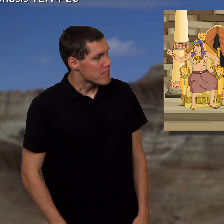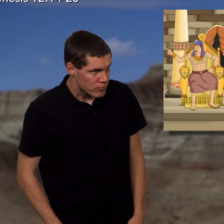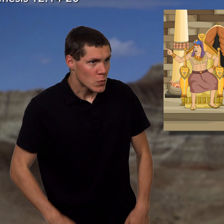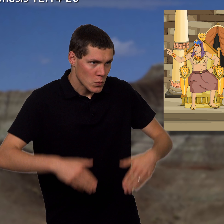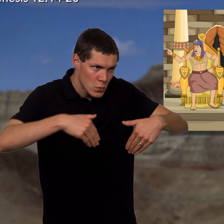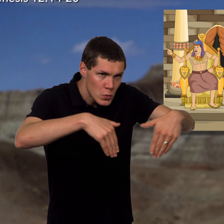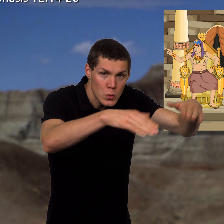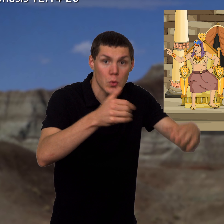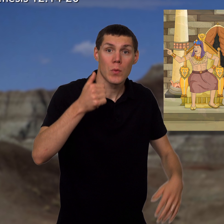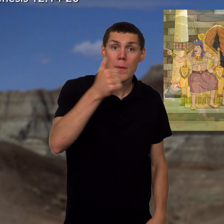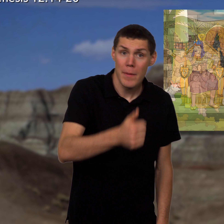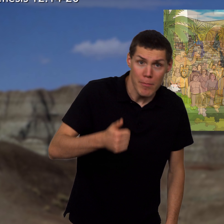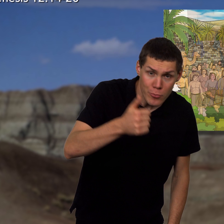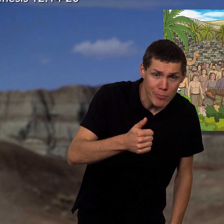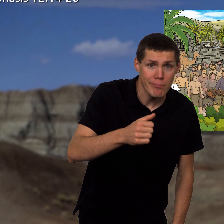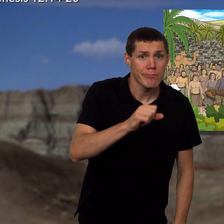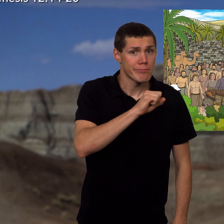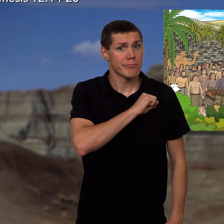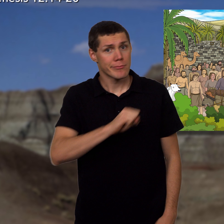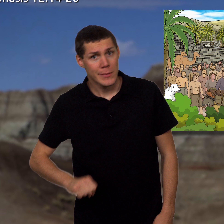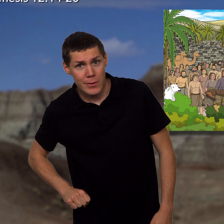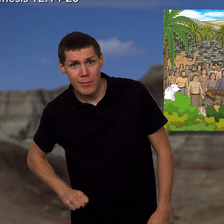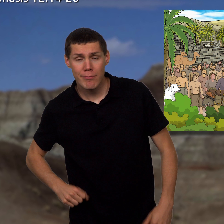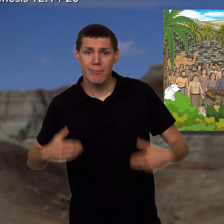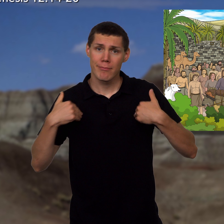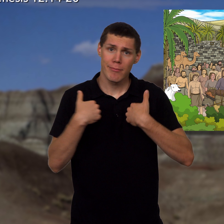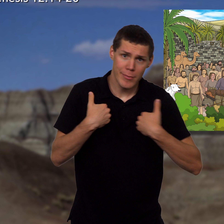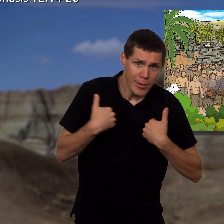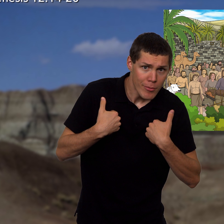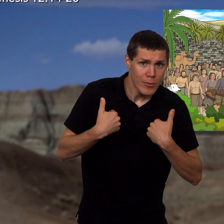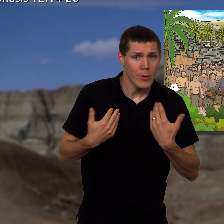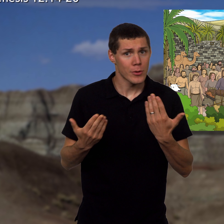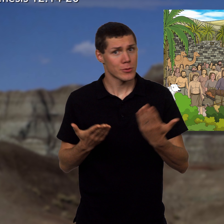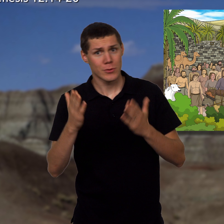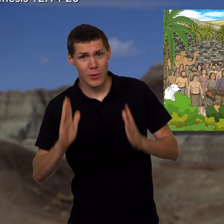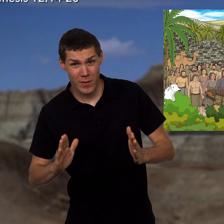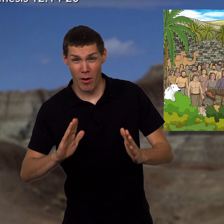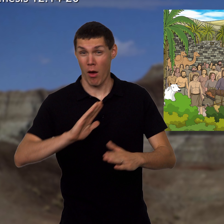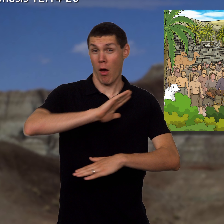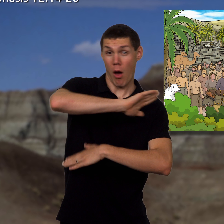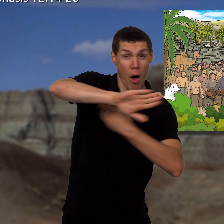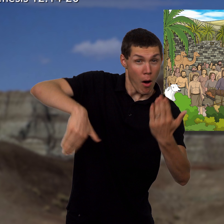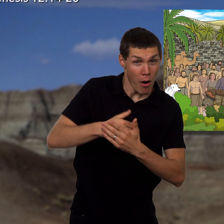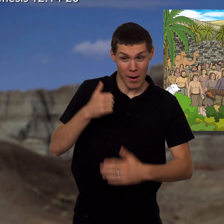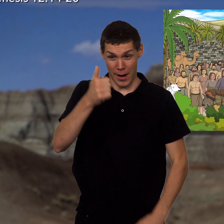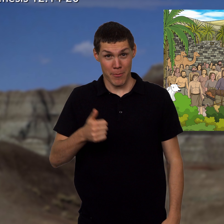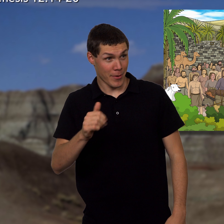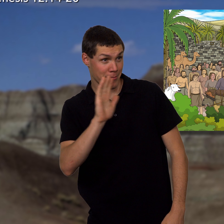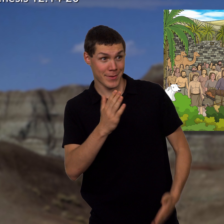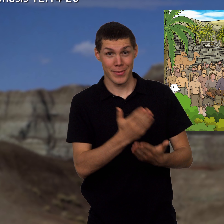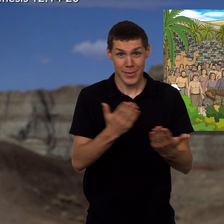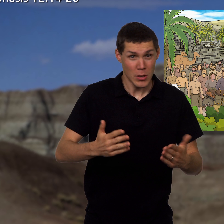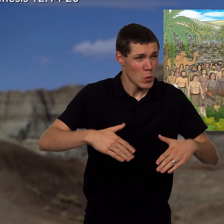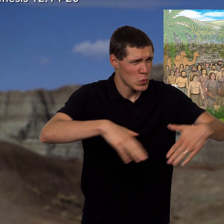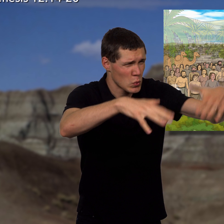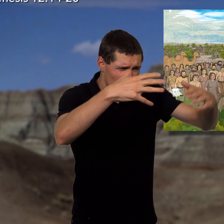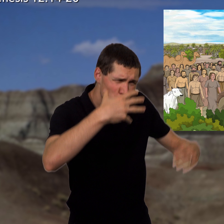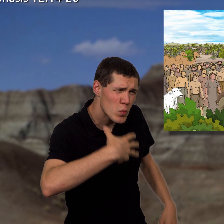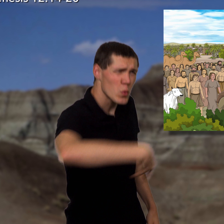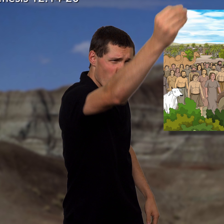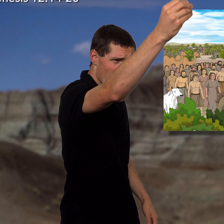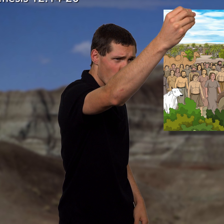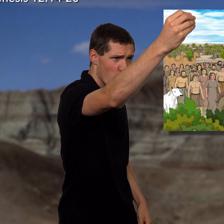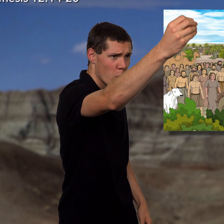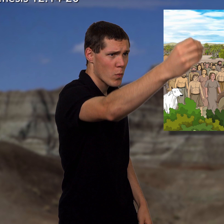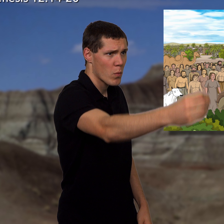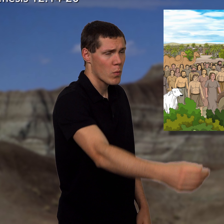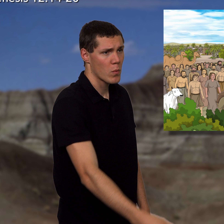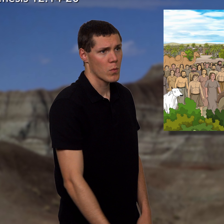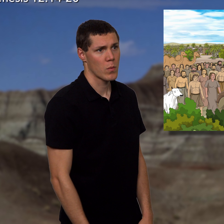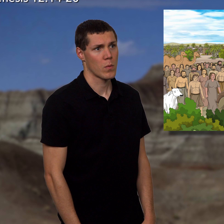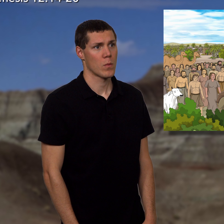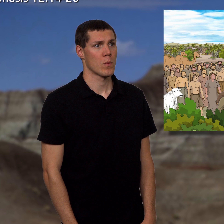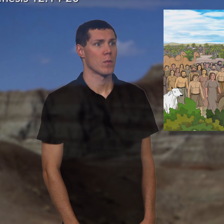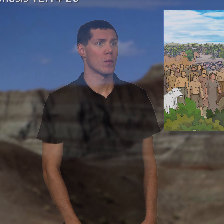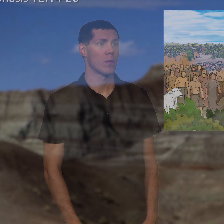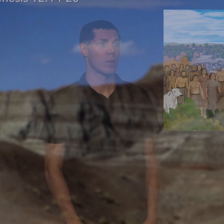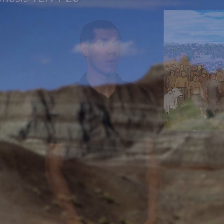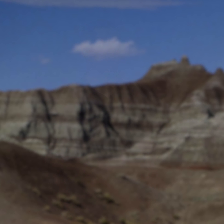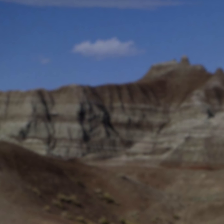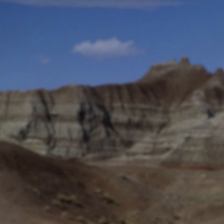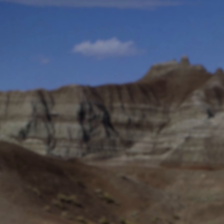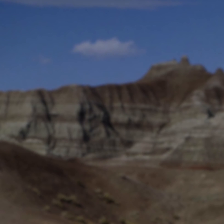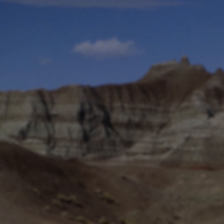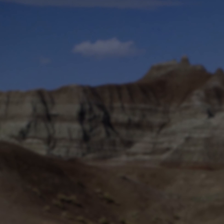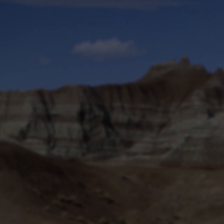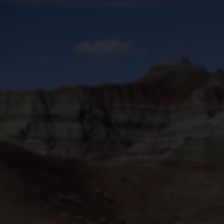Then Pharaoh gave his men orders concerning Abram, and they sent him away with his wife and all his possessions.